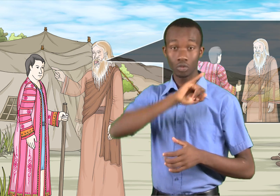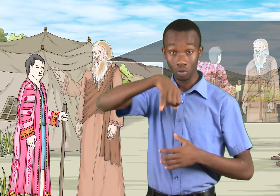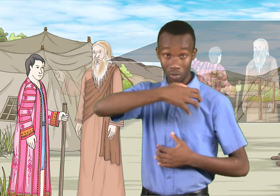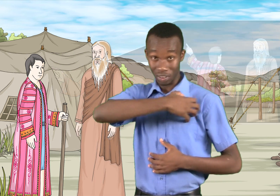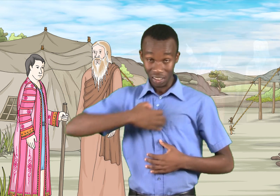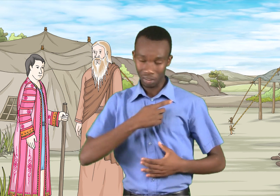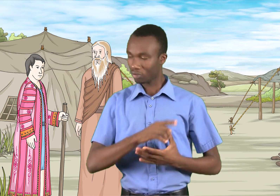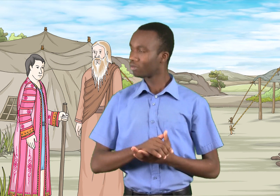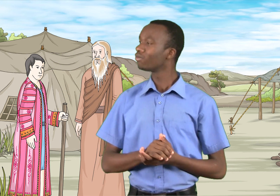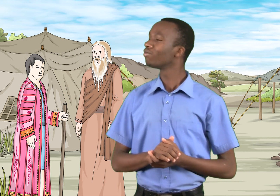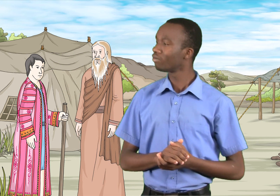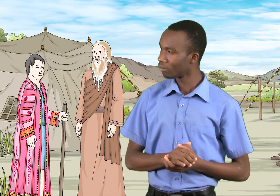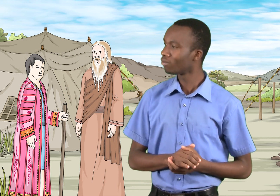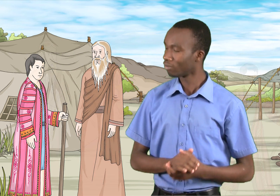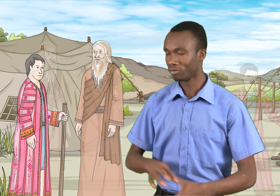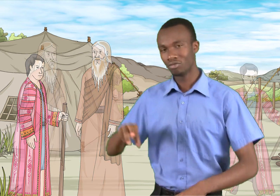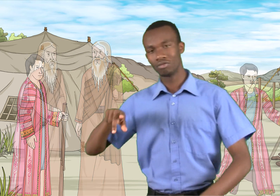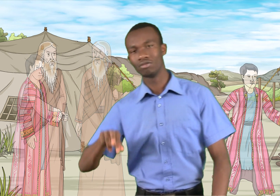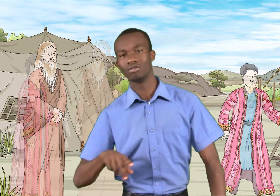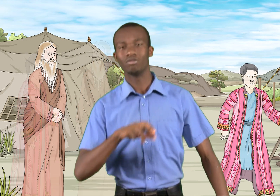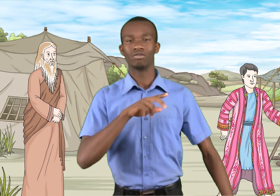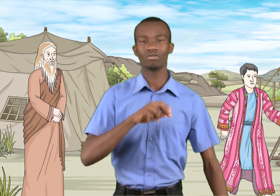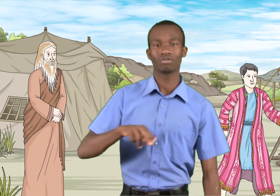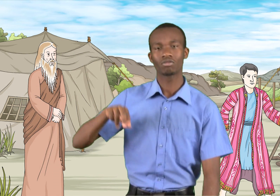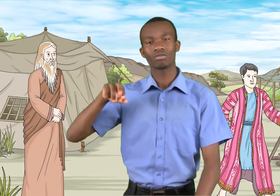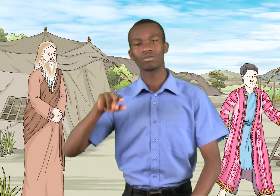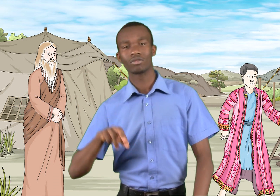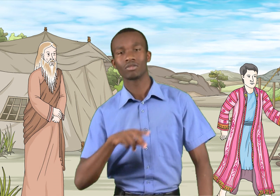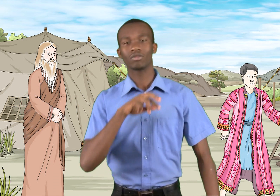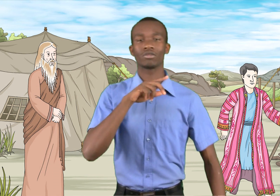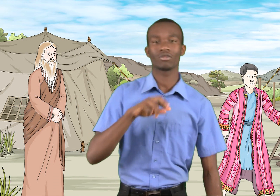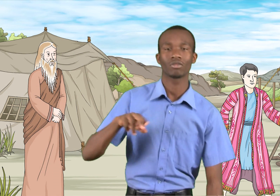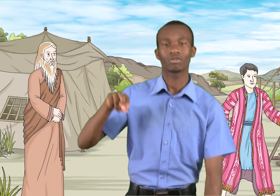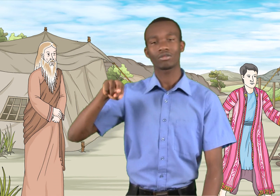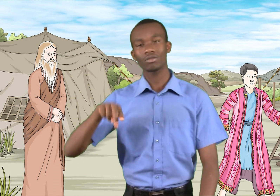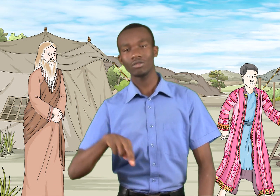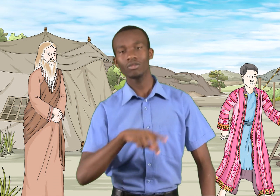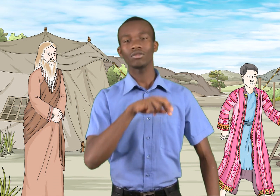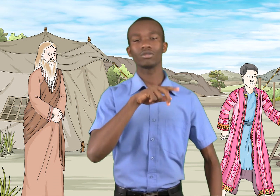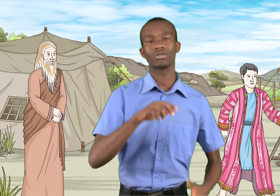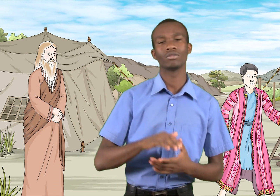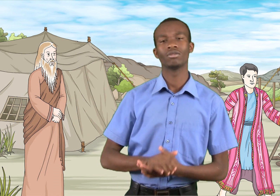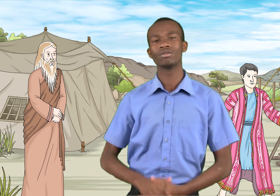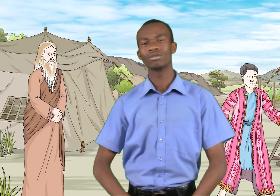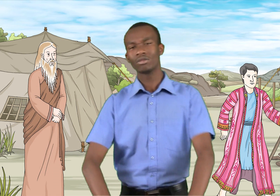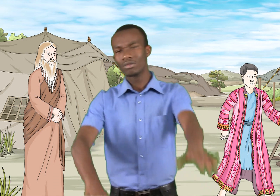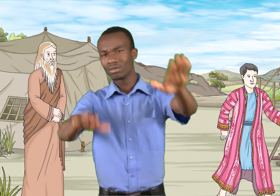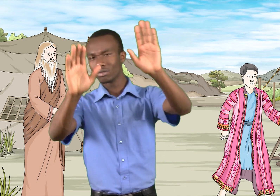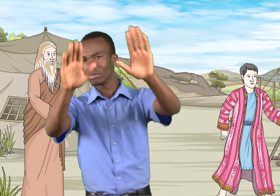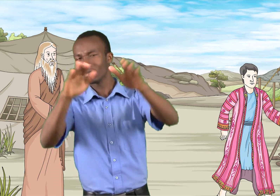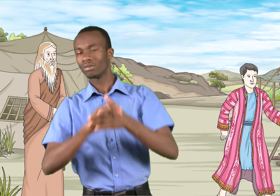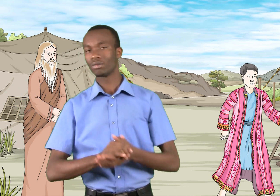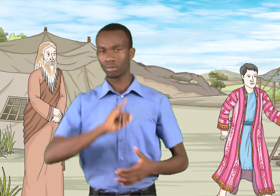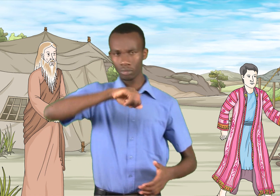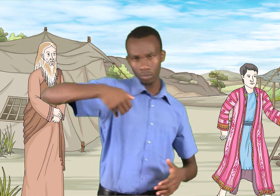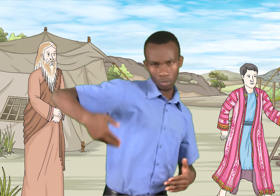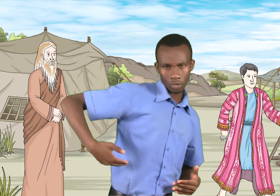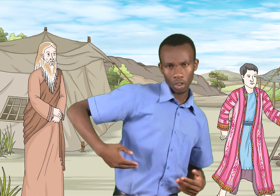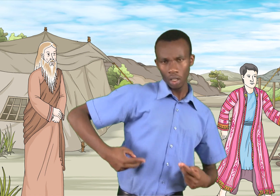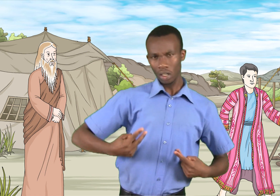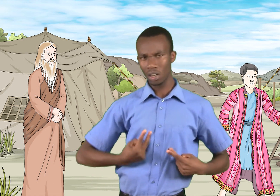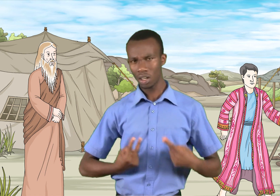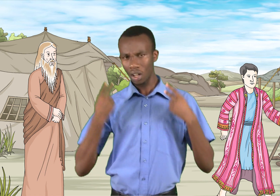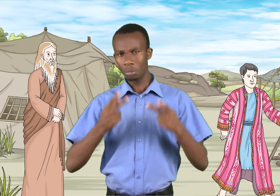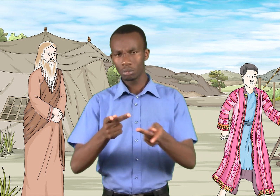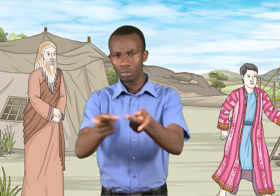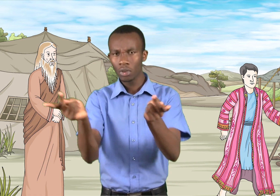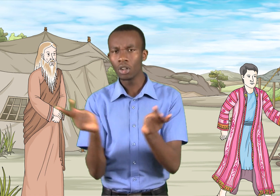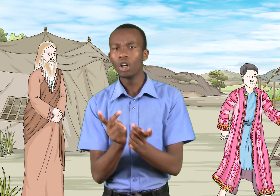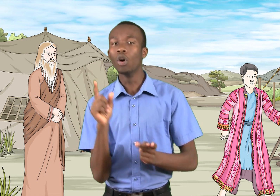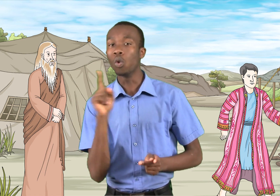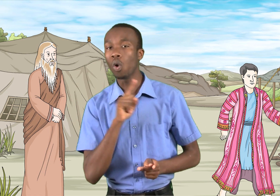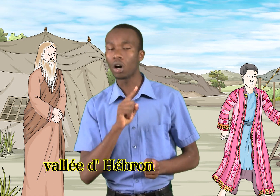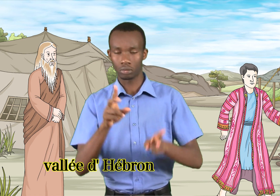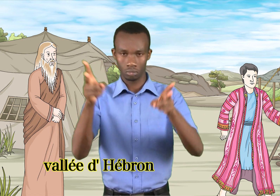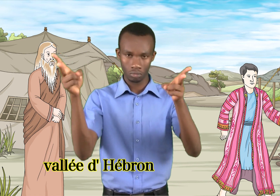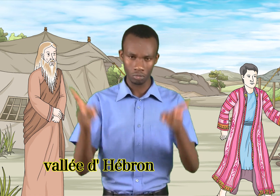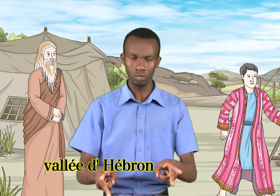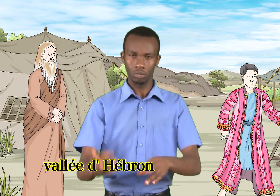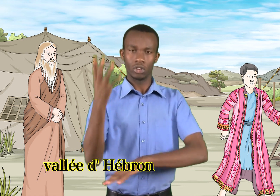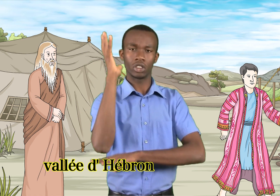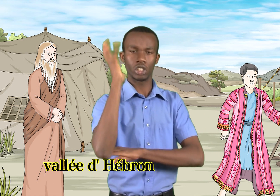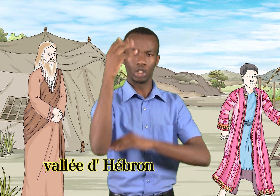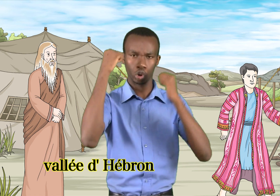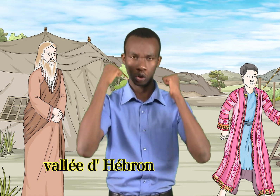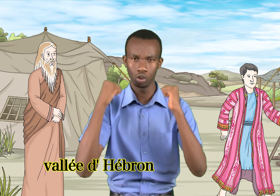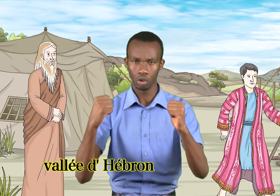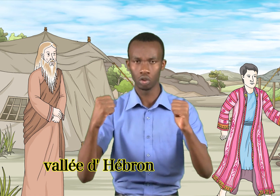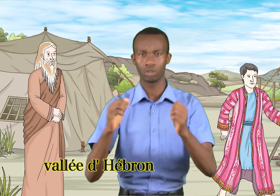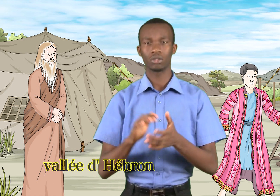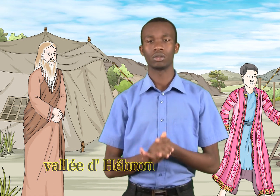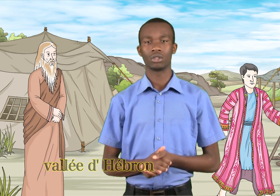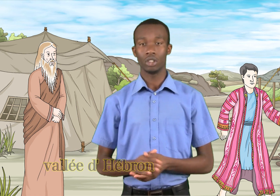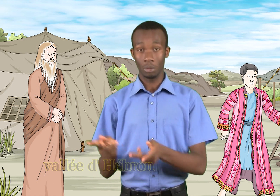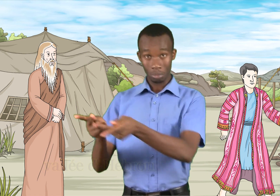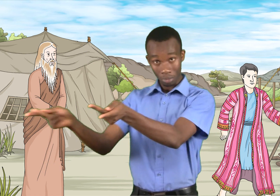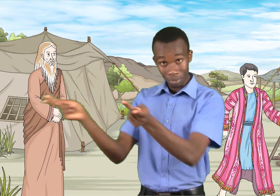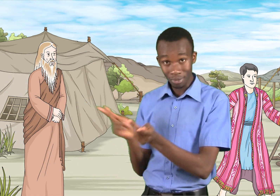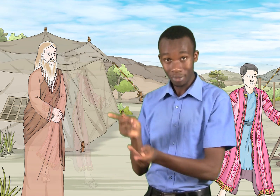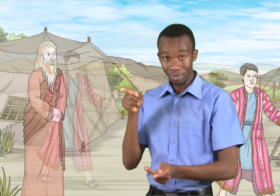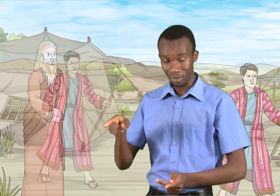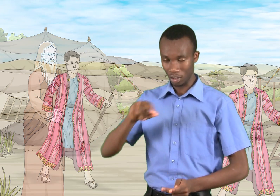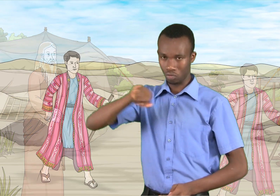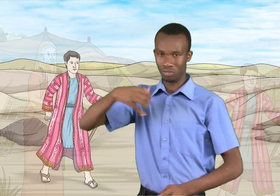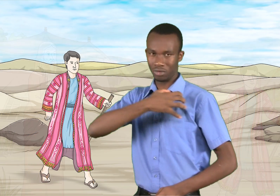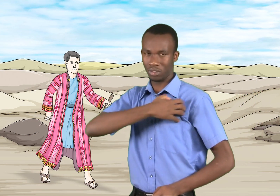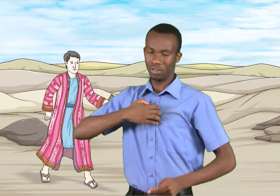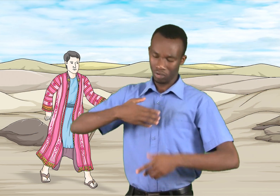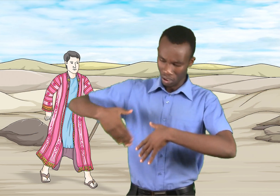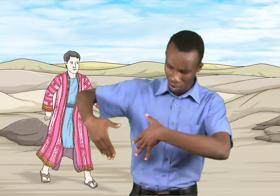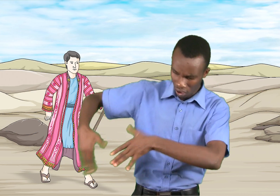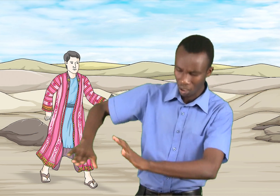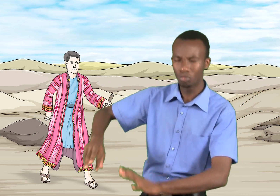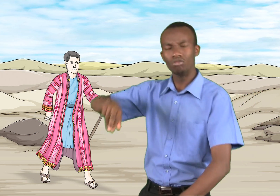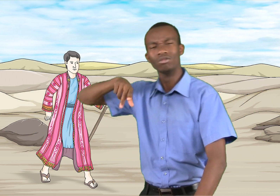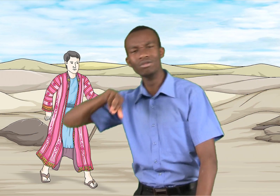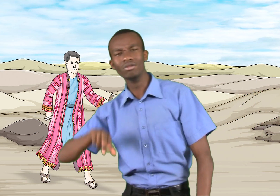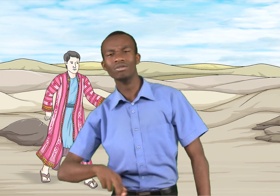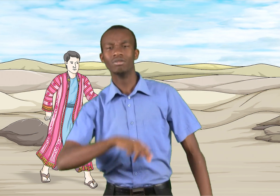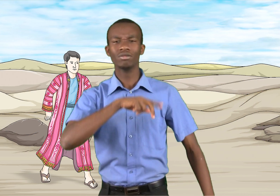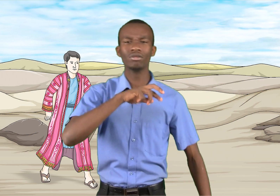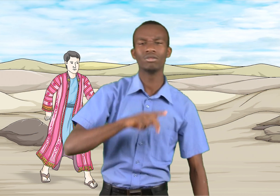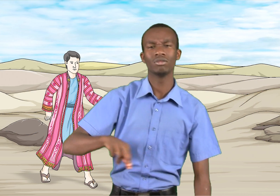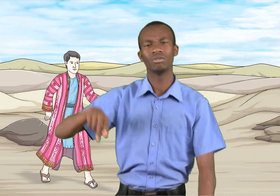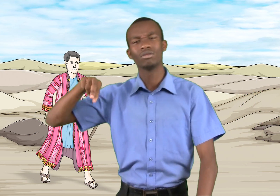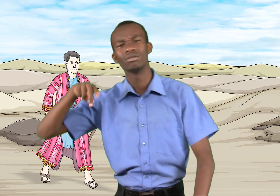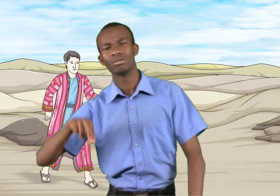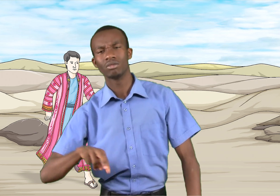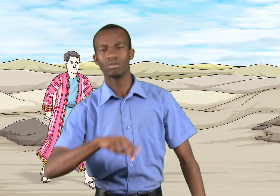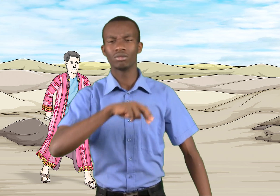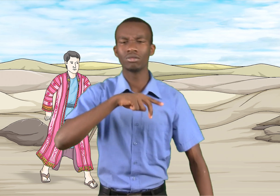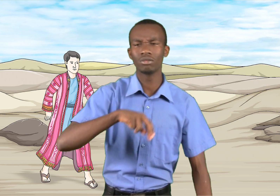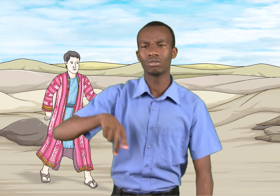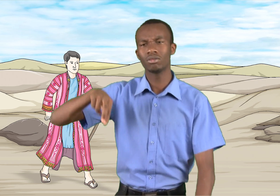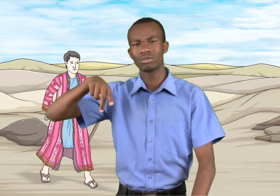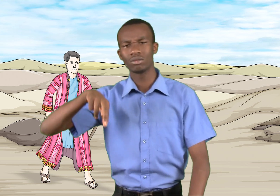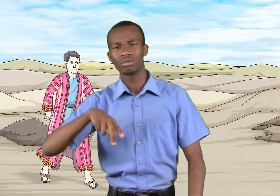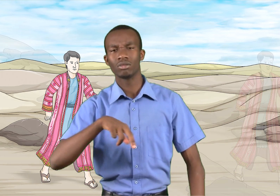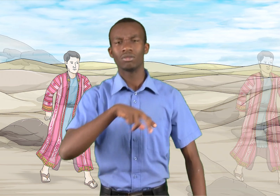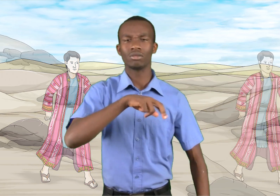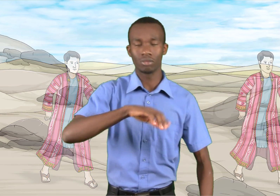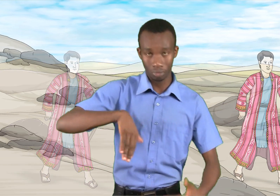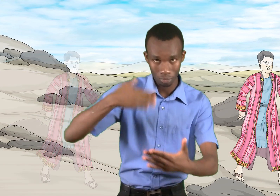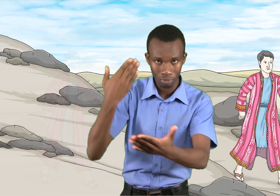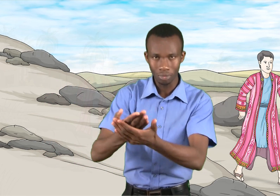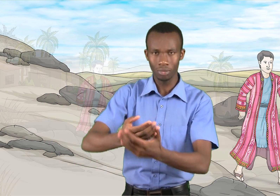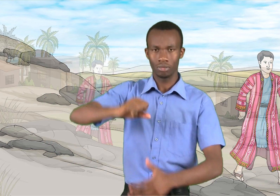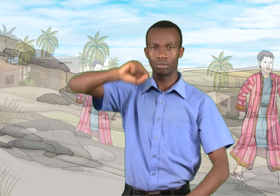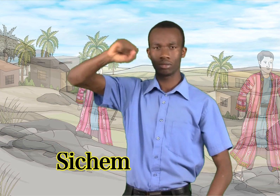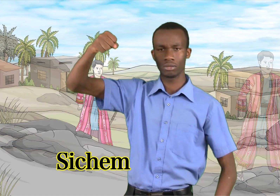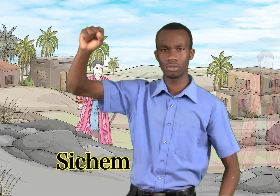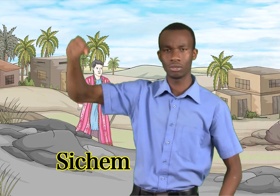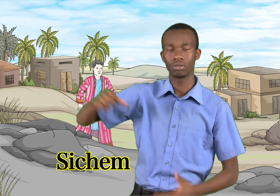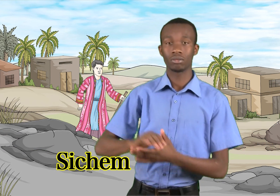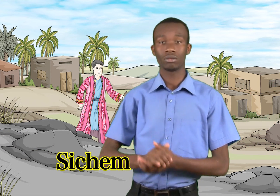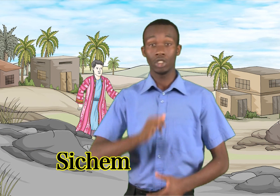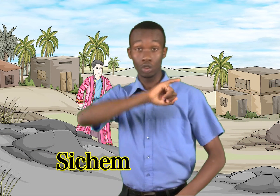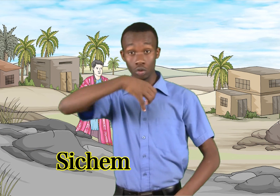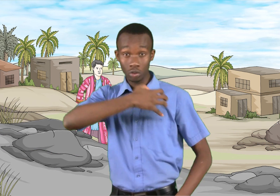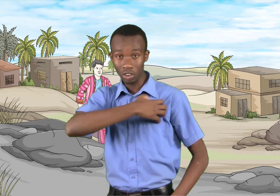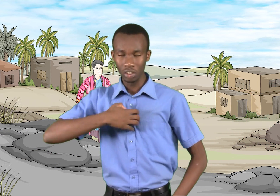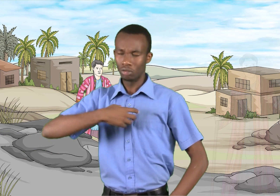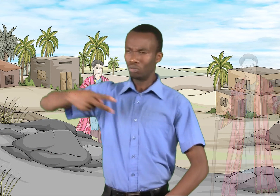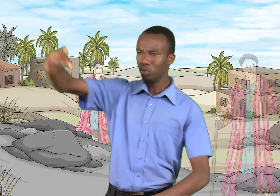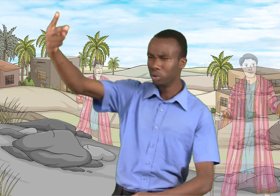So he sent him off from the Valley of Hebron.